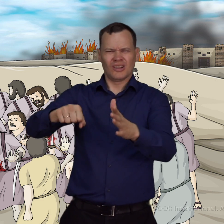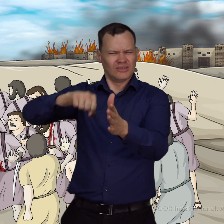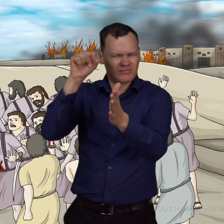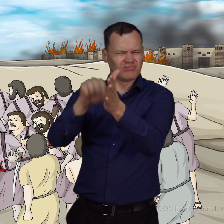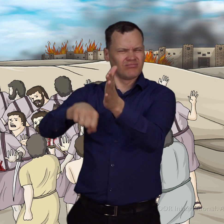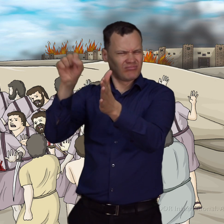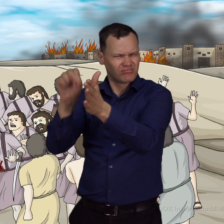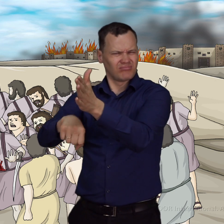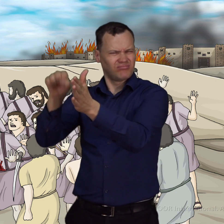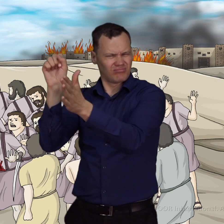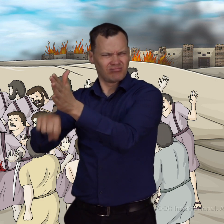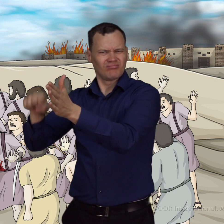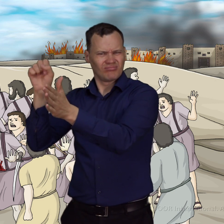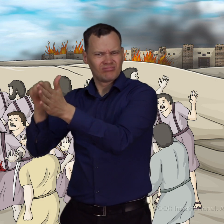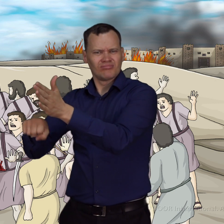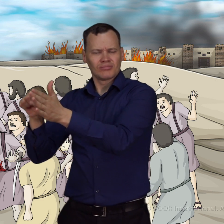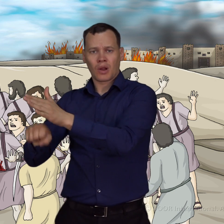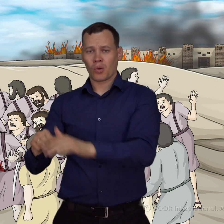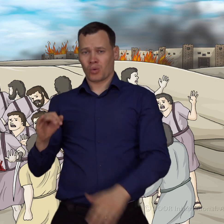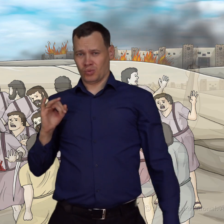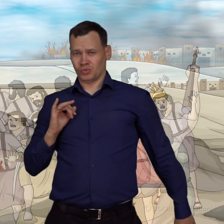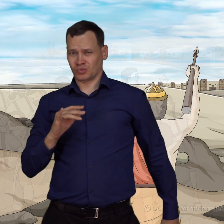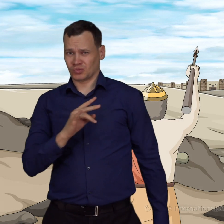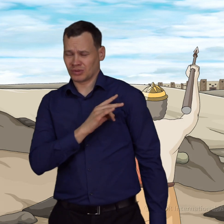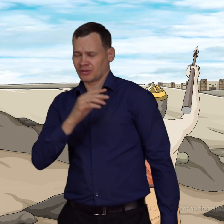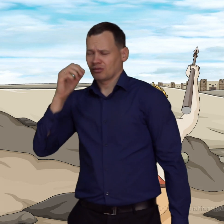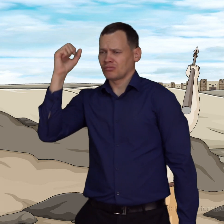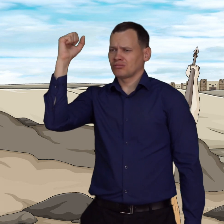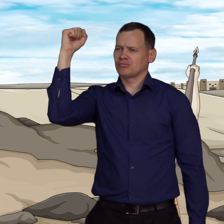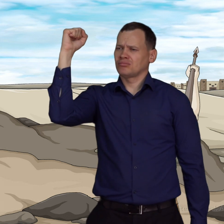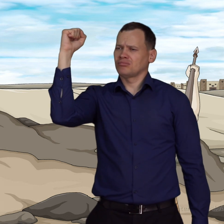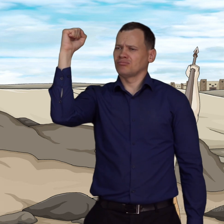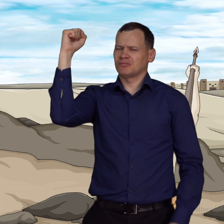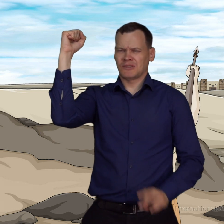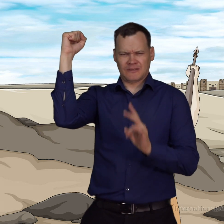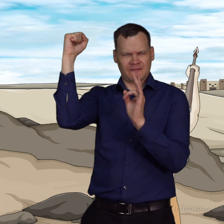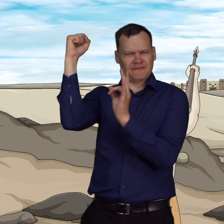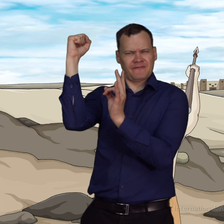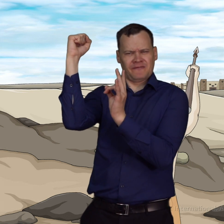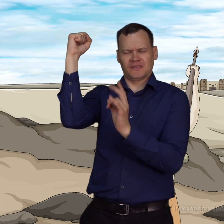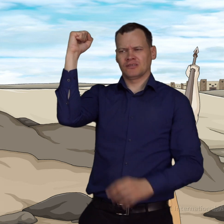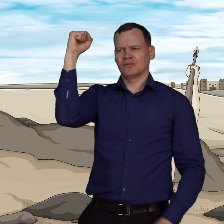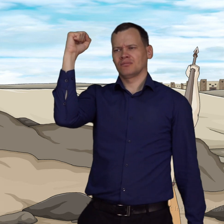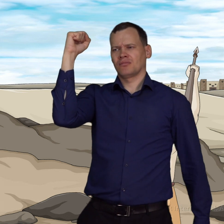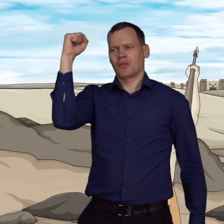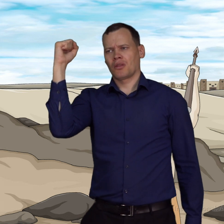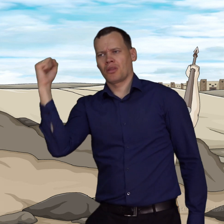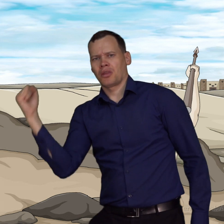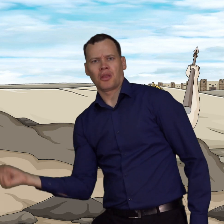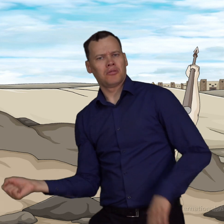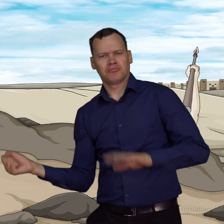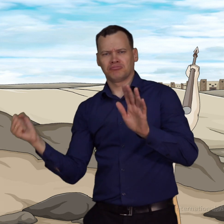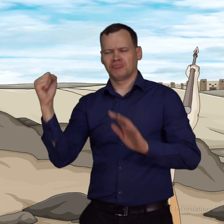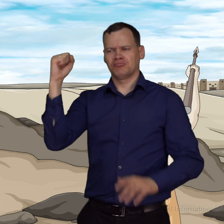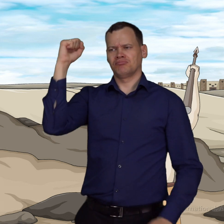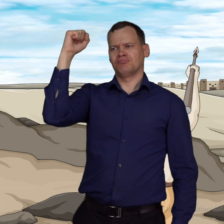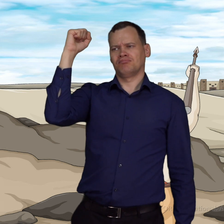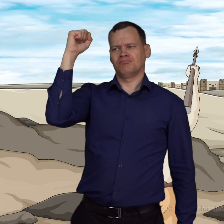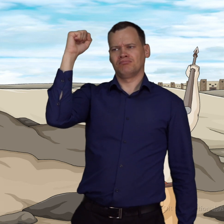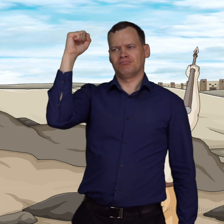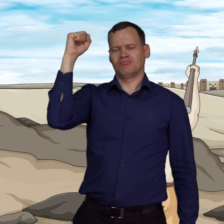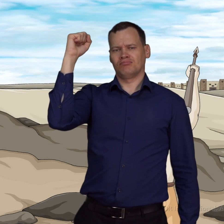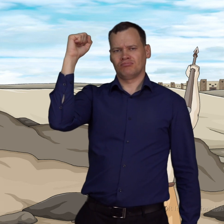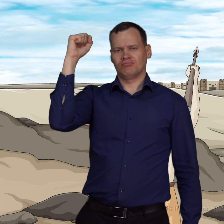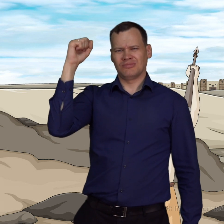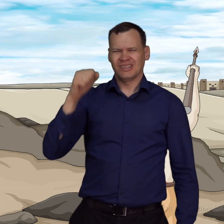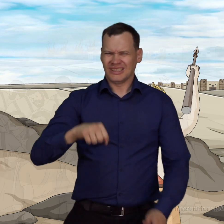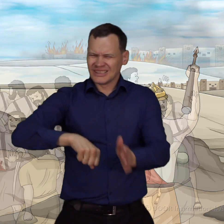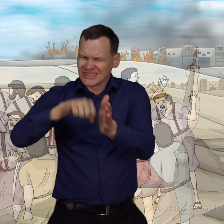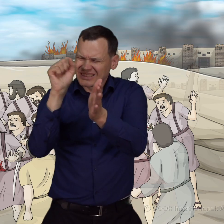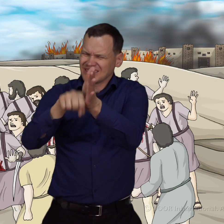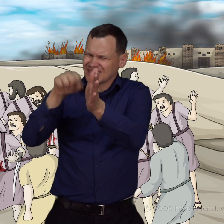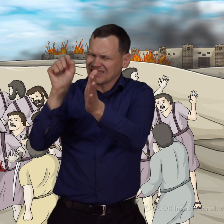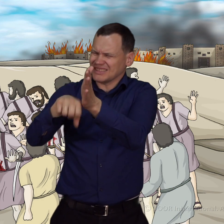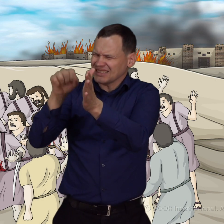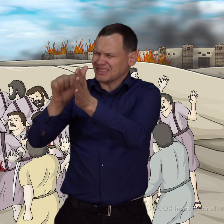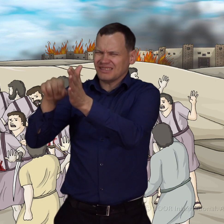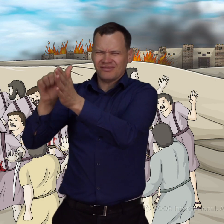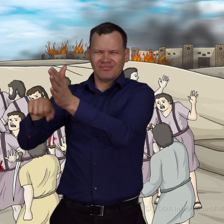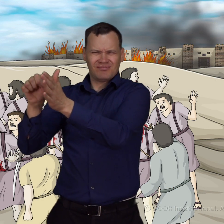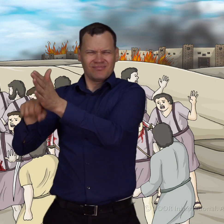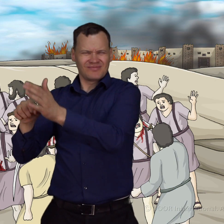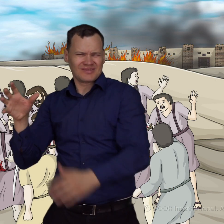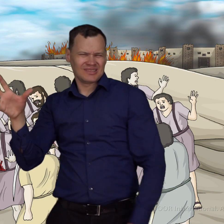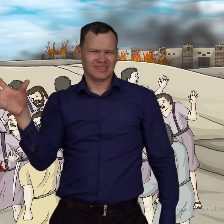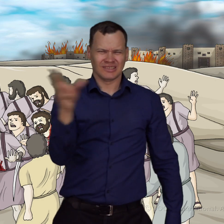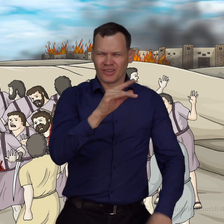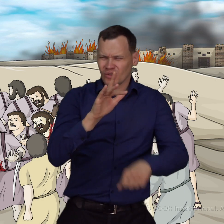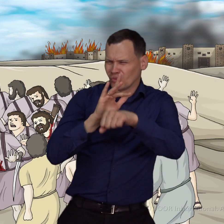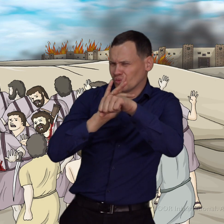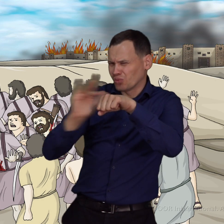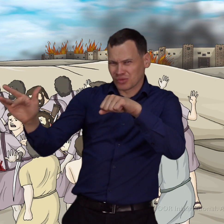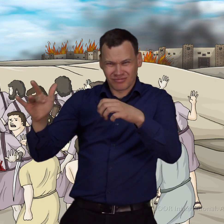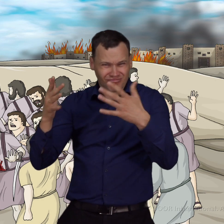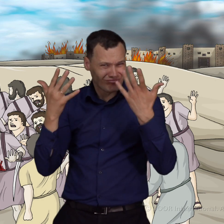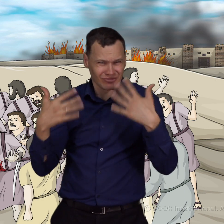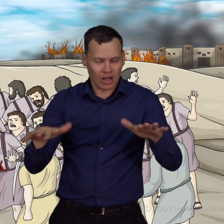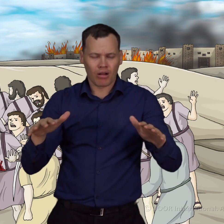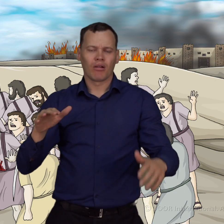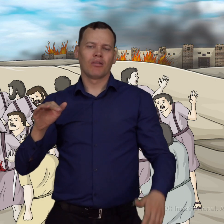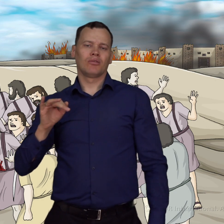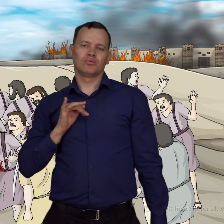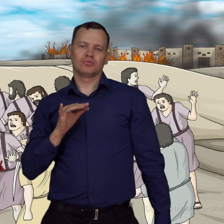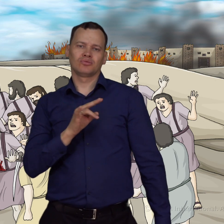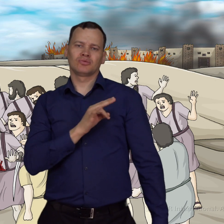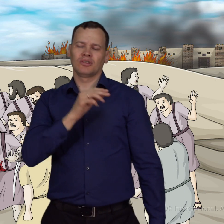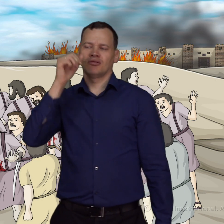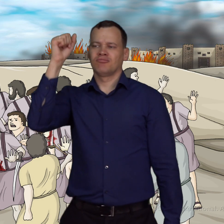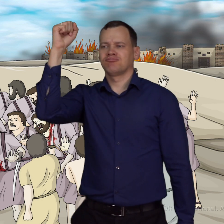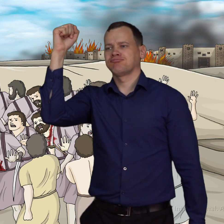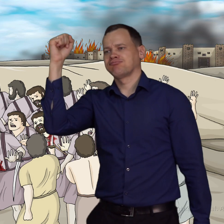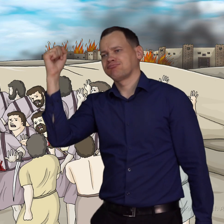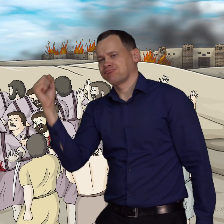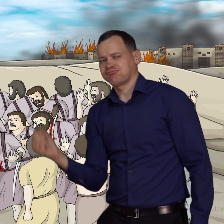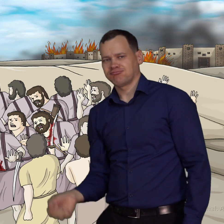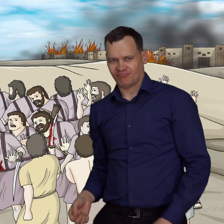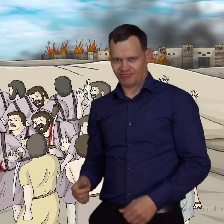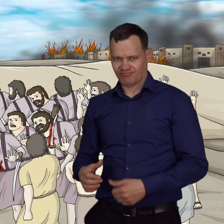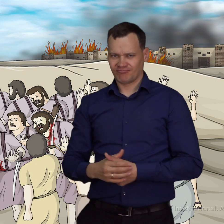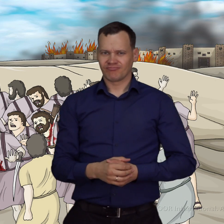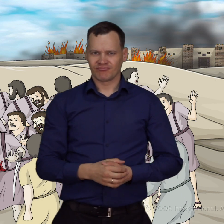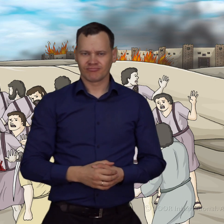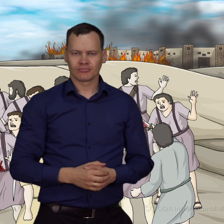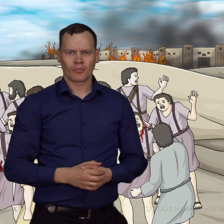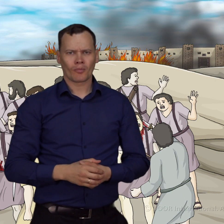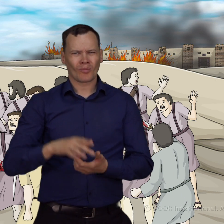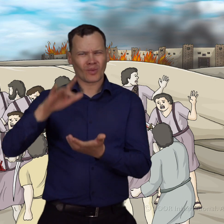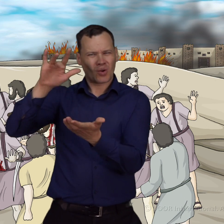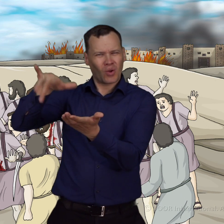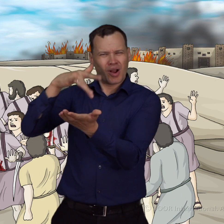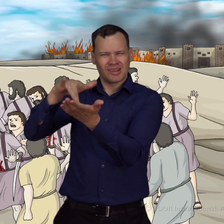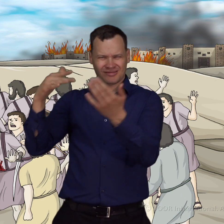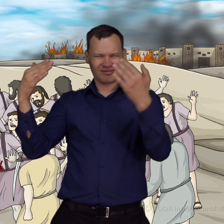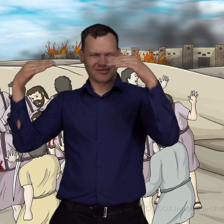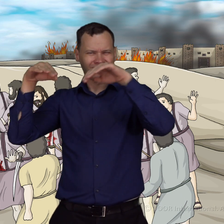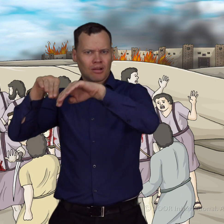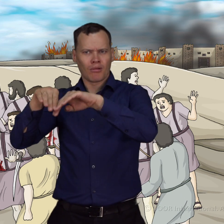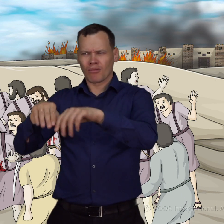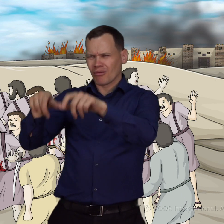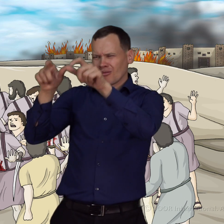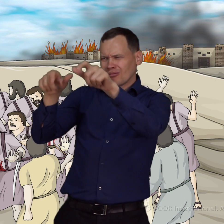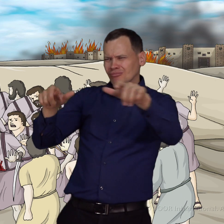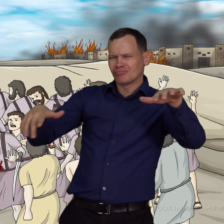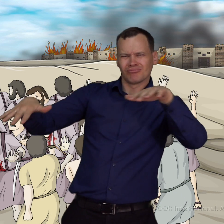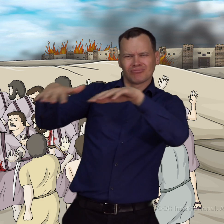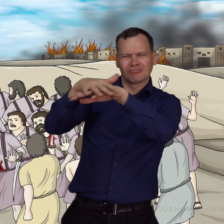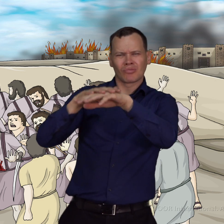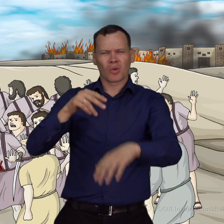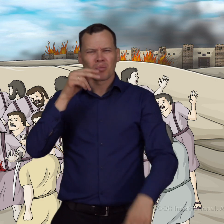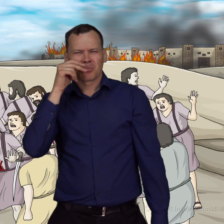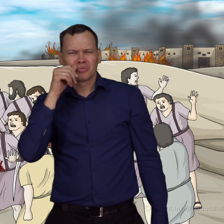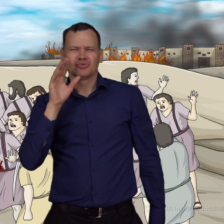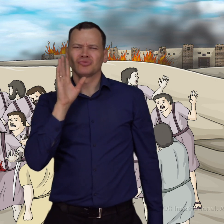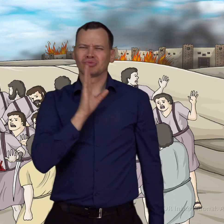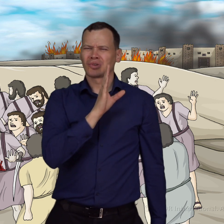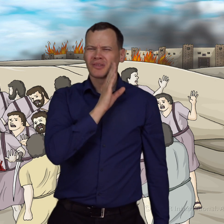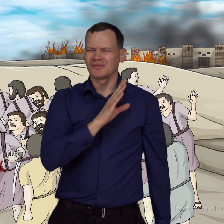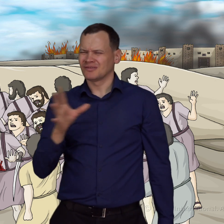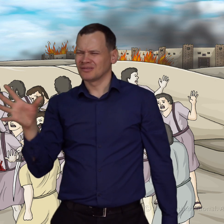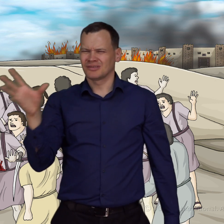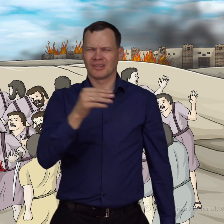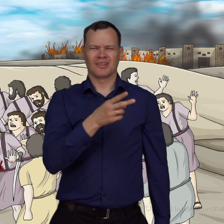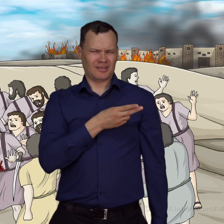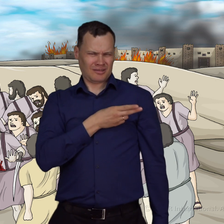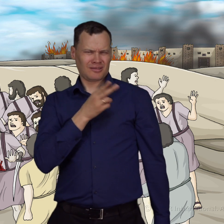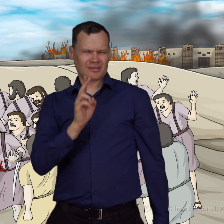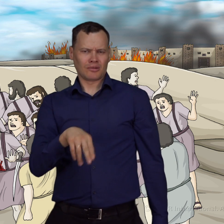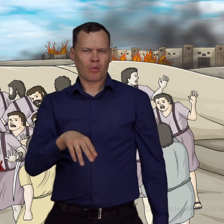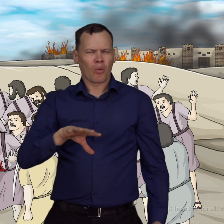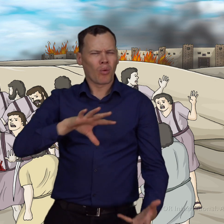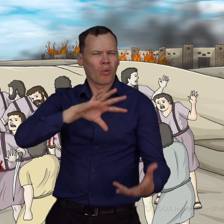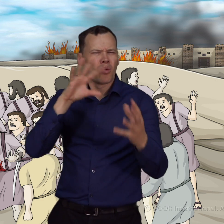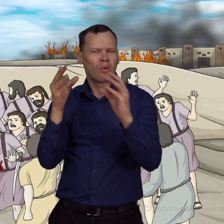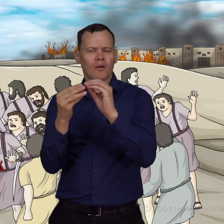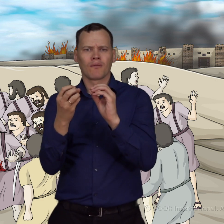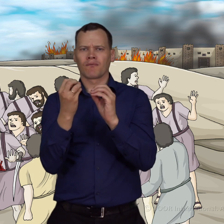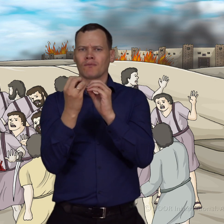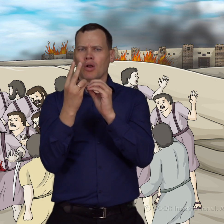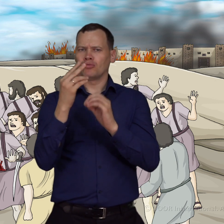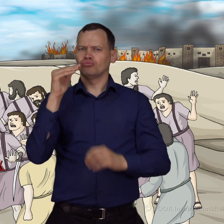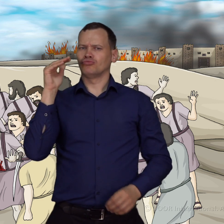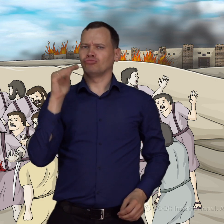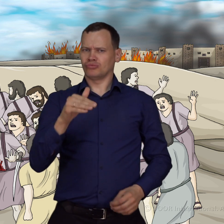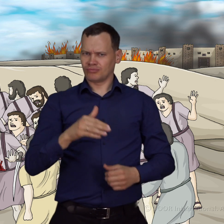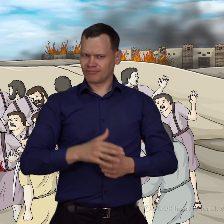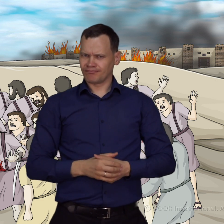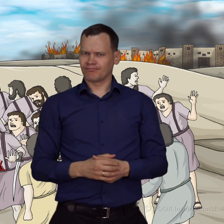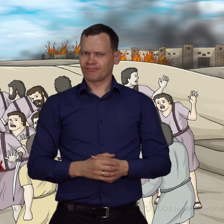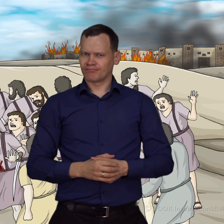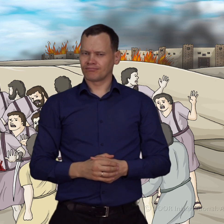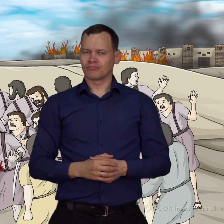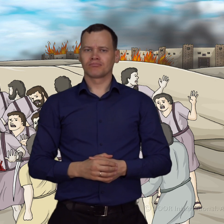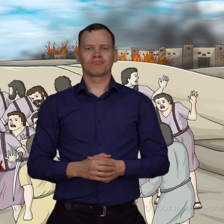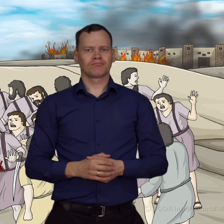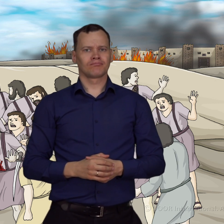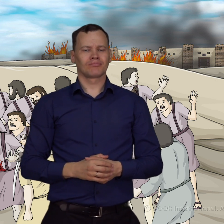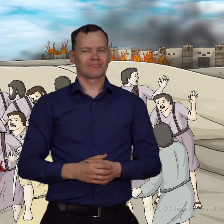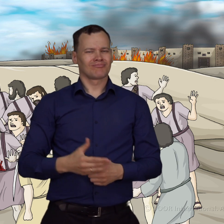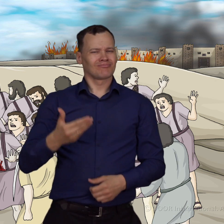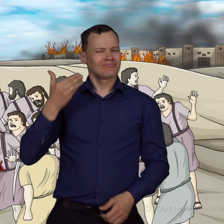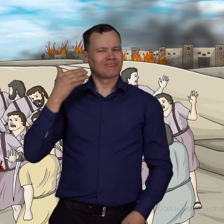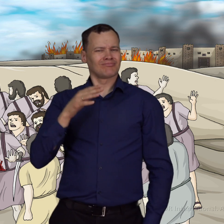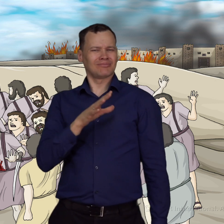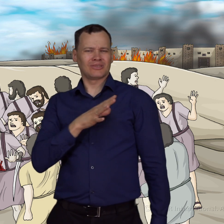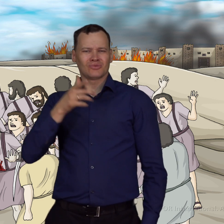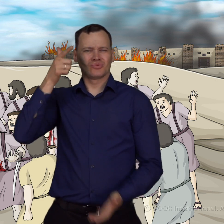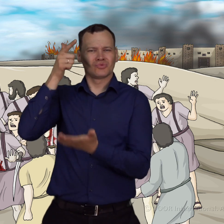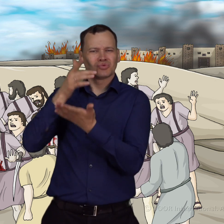Joshua did not draw back the hand that held his battle lance until he had devoted to destruction all who lived in Ai.